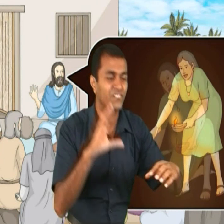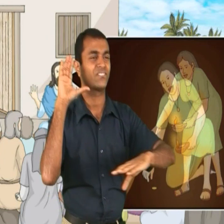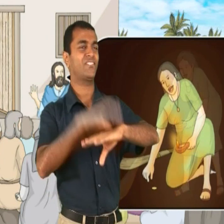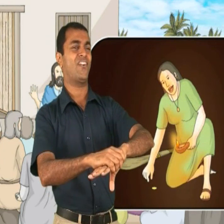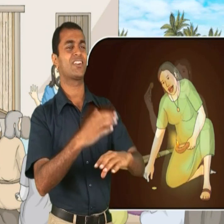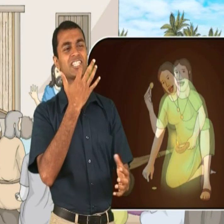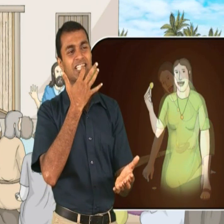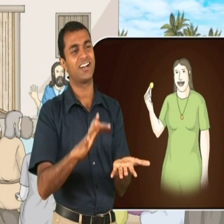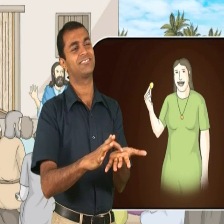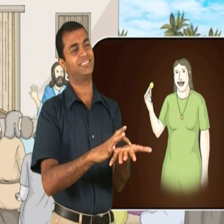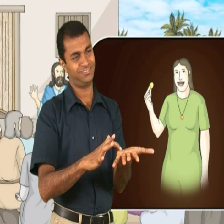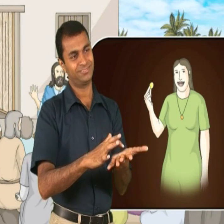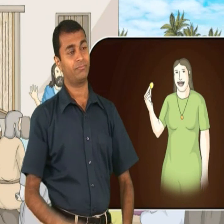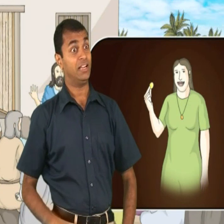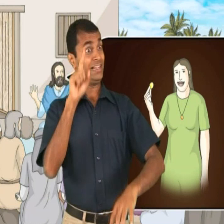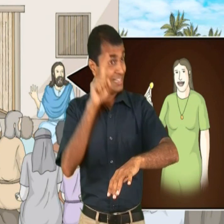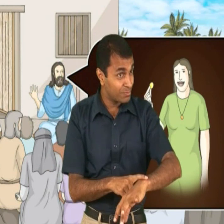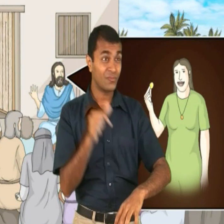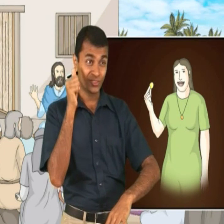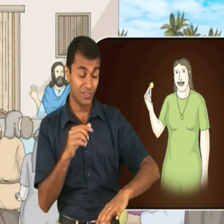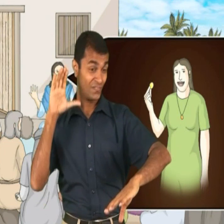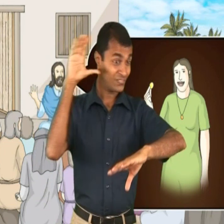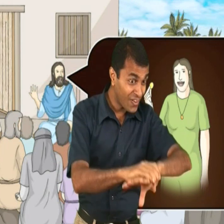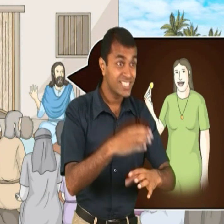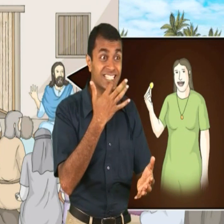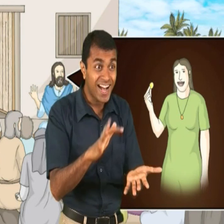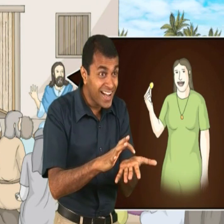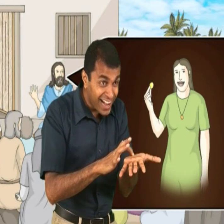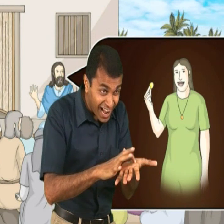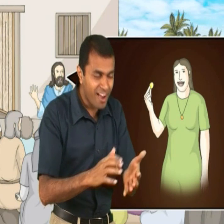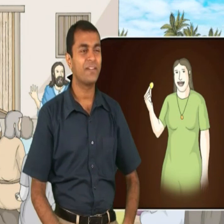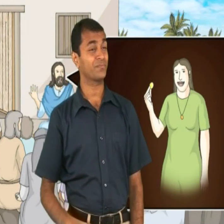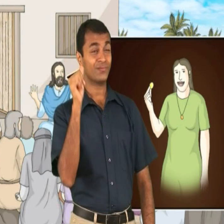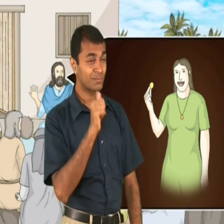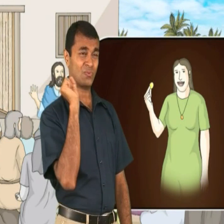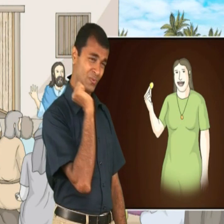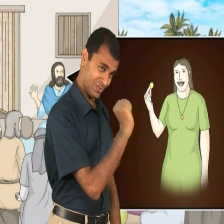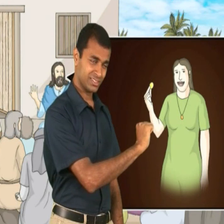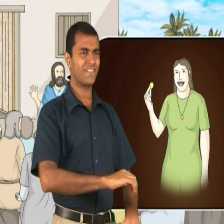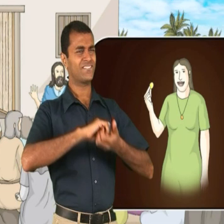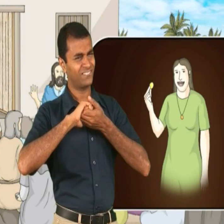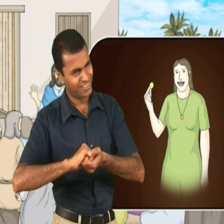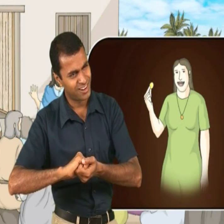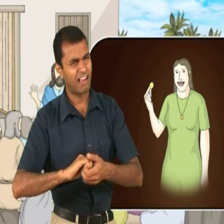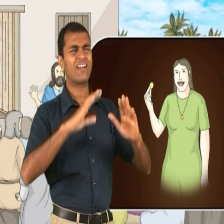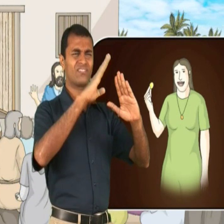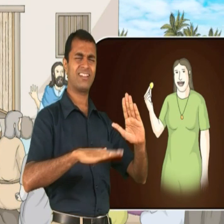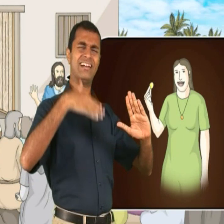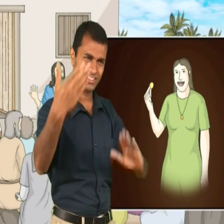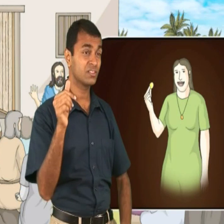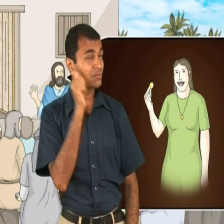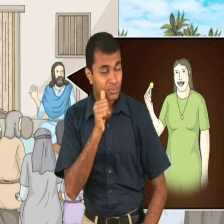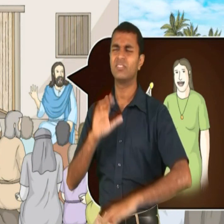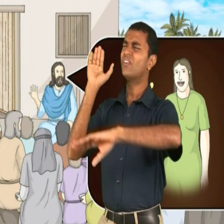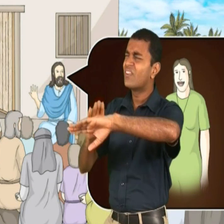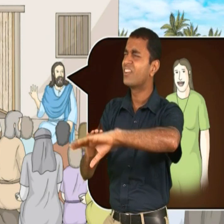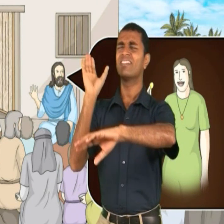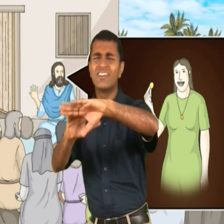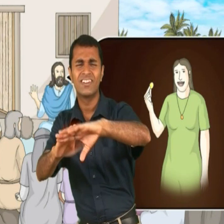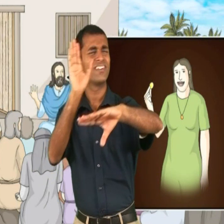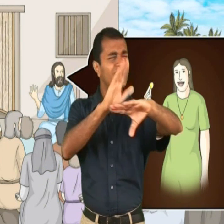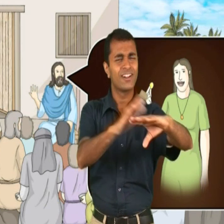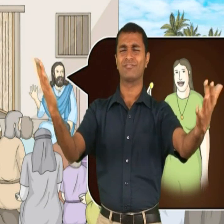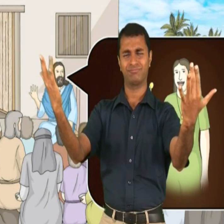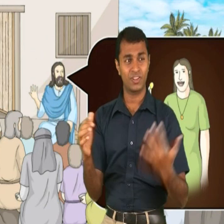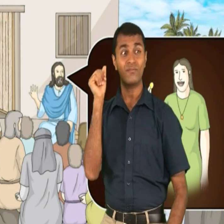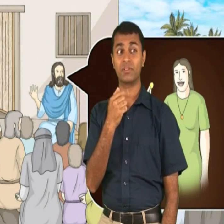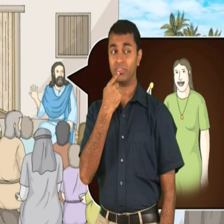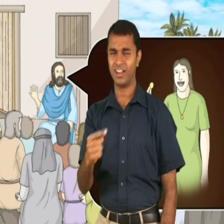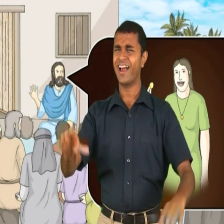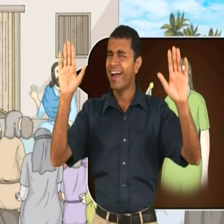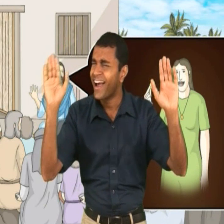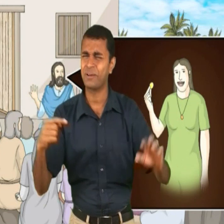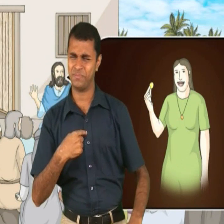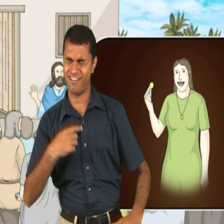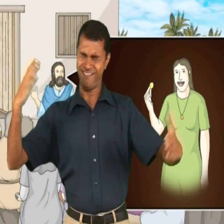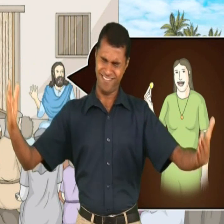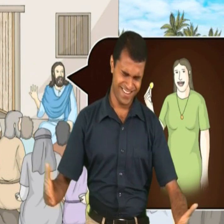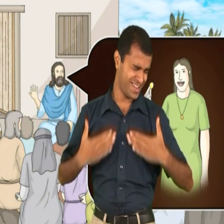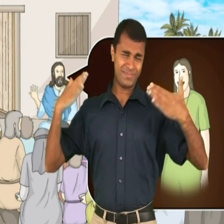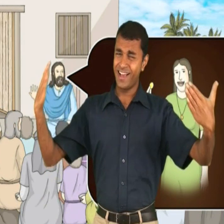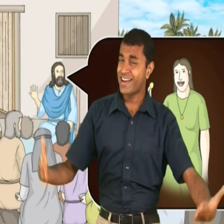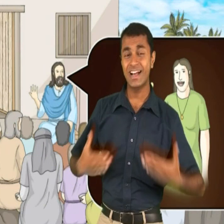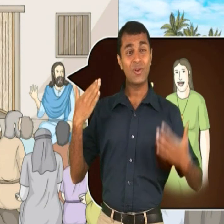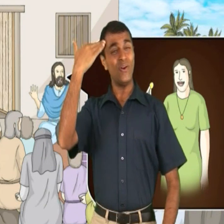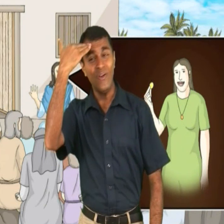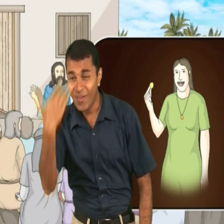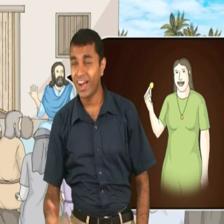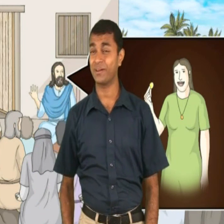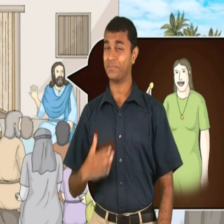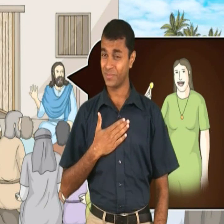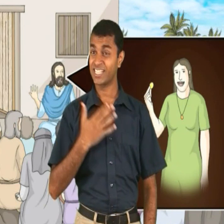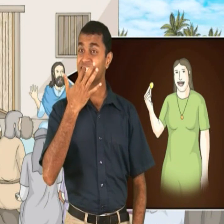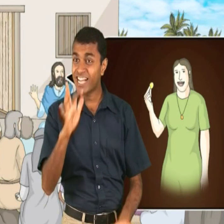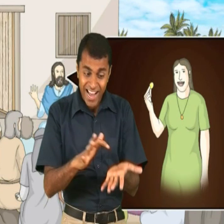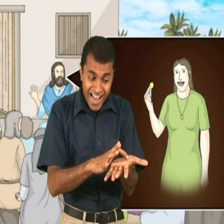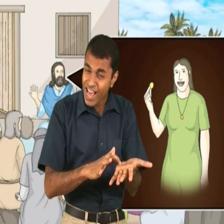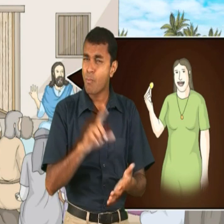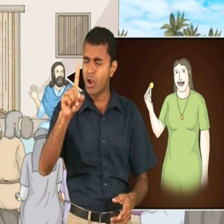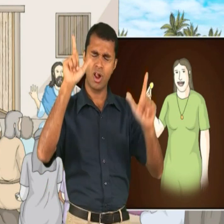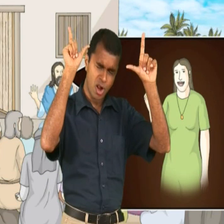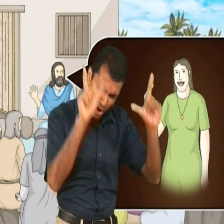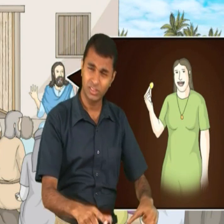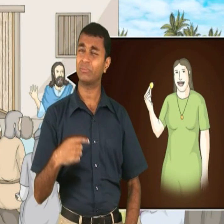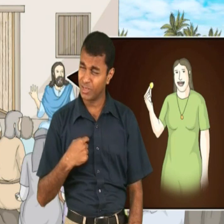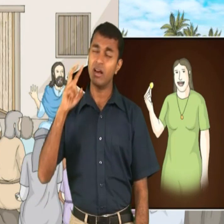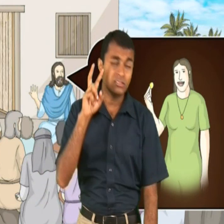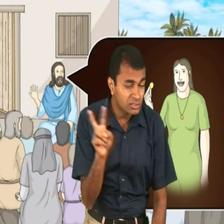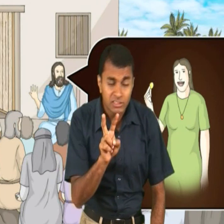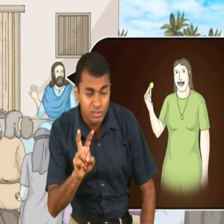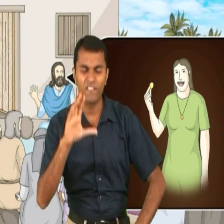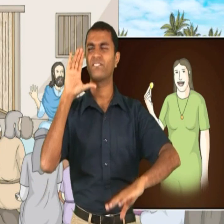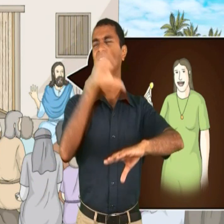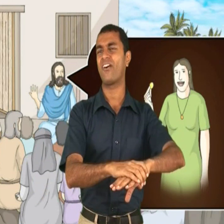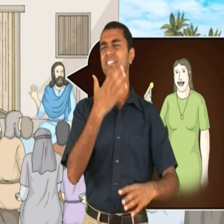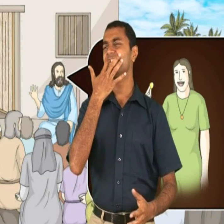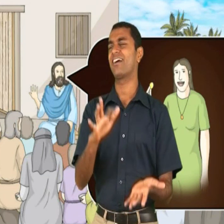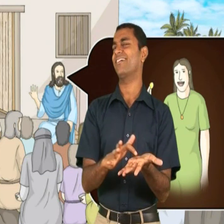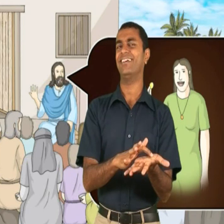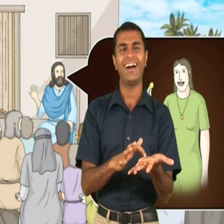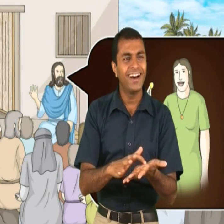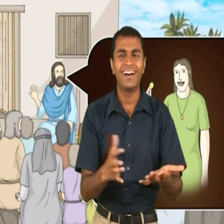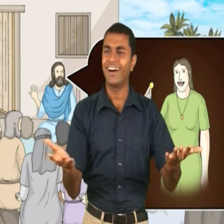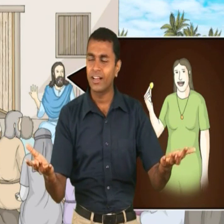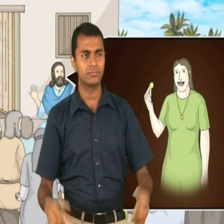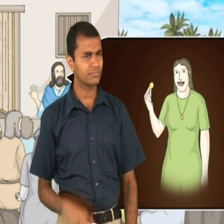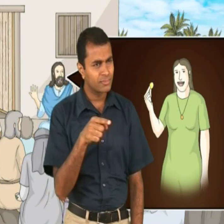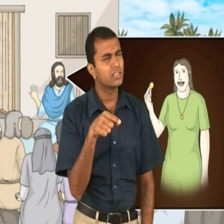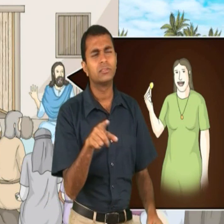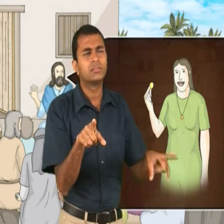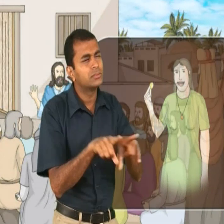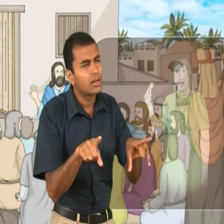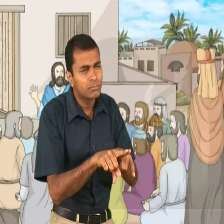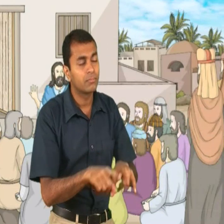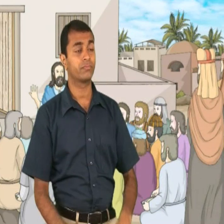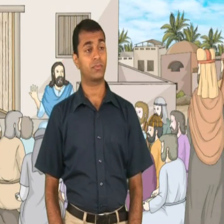And when she finds it, she calls together her friends and neighbors to say, ‘Rejoice with me, for I have found my lost coin.’